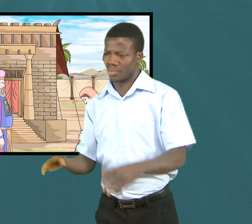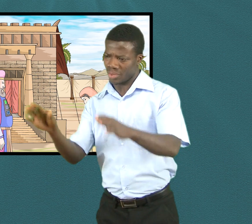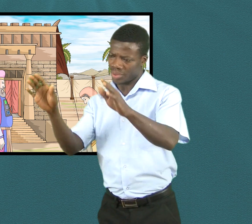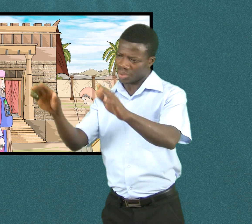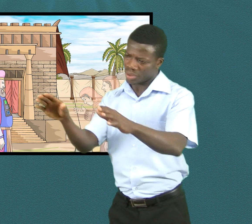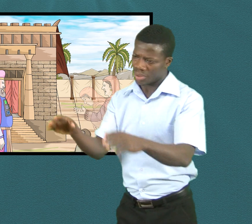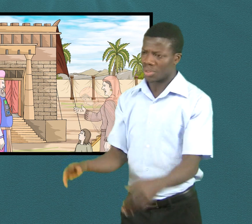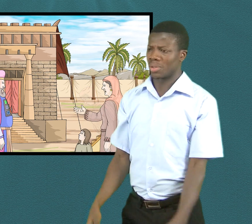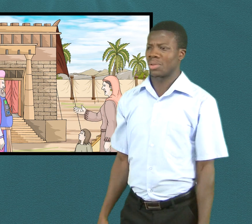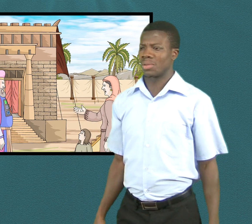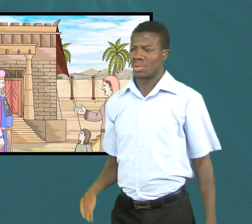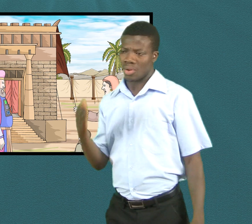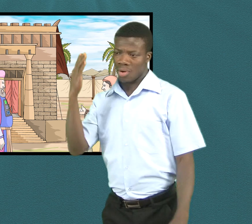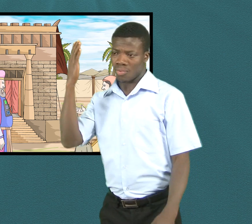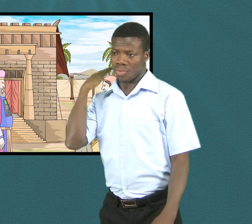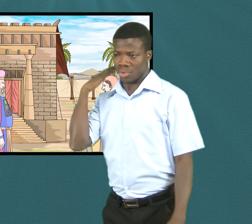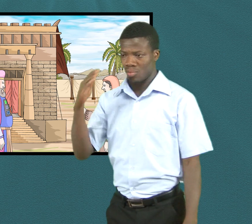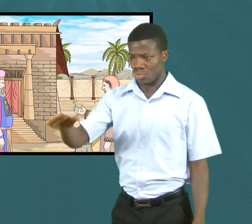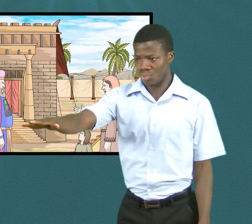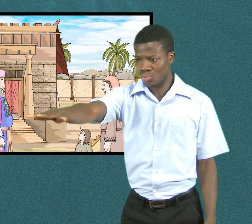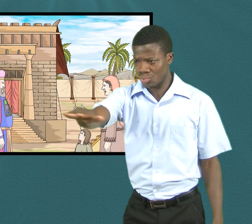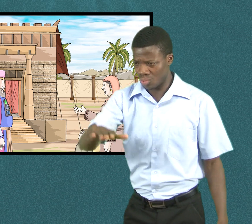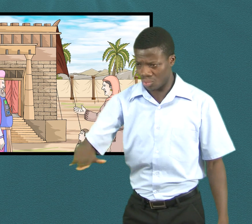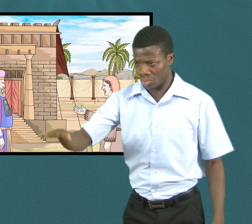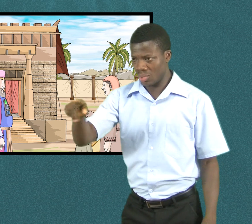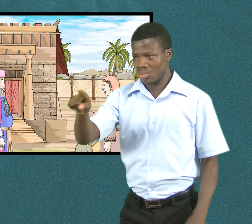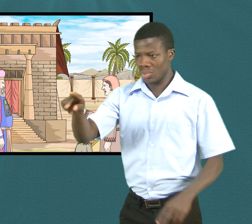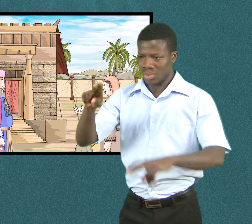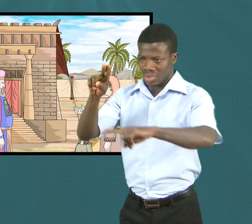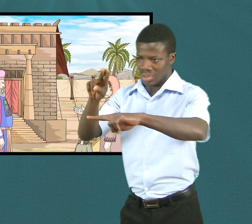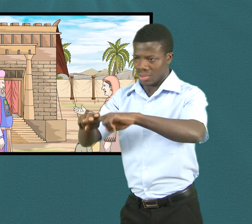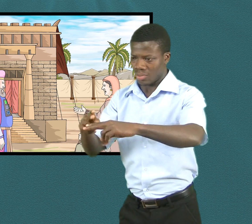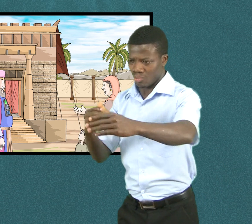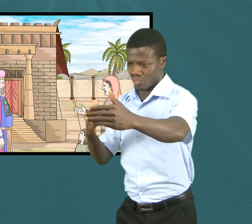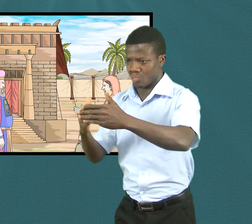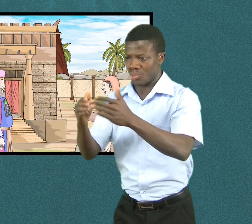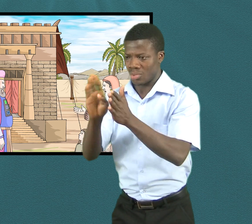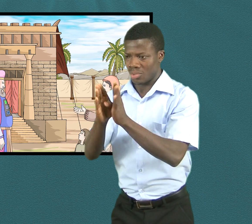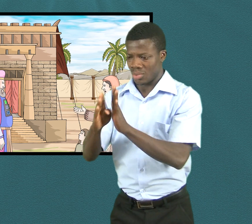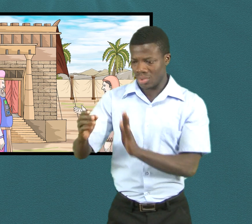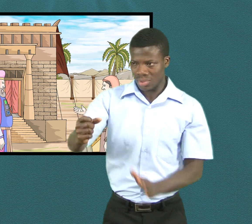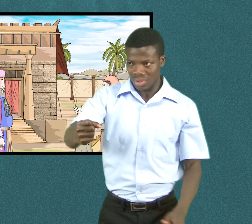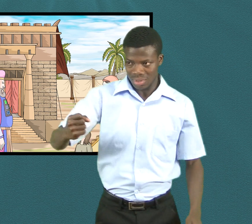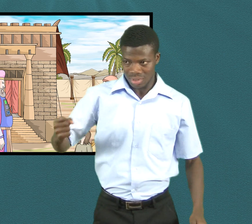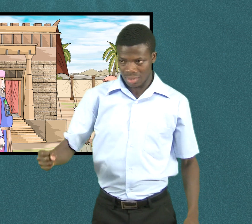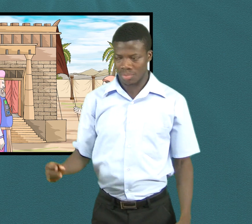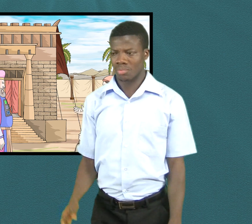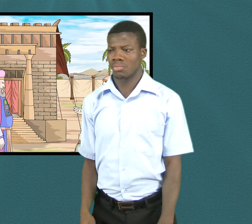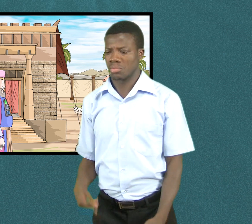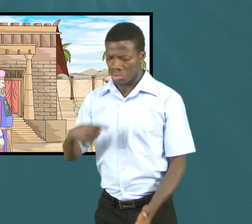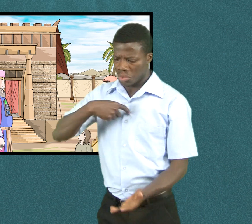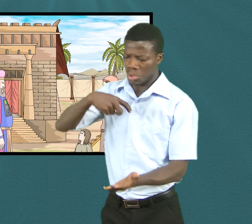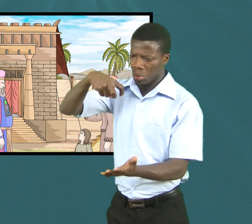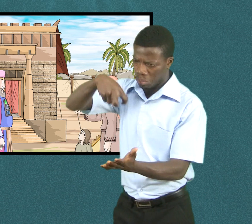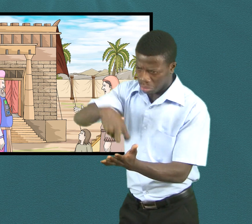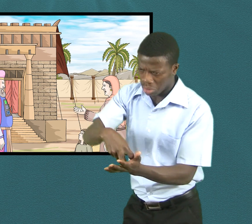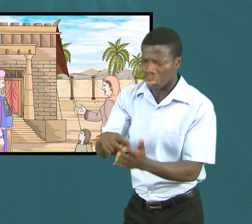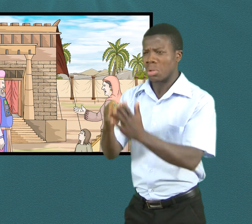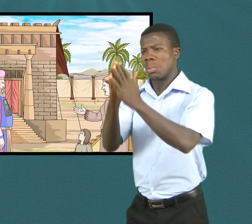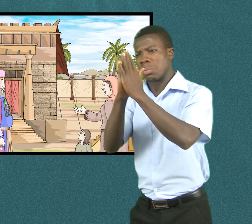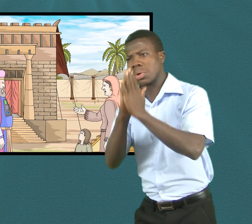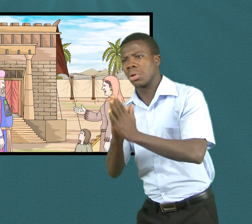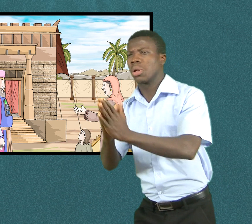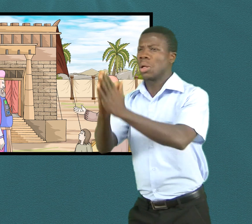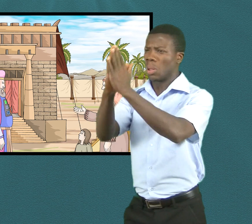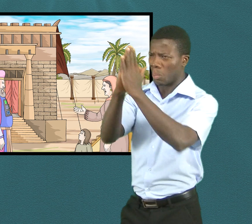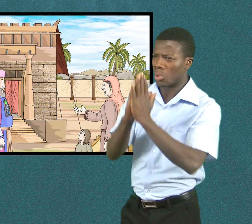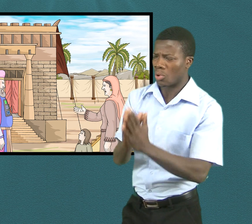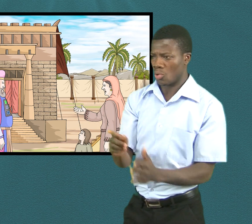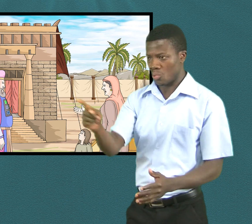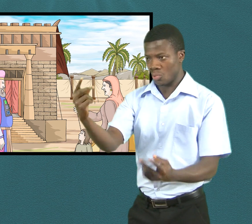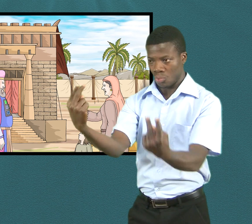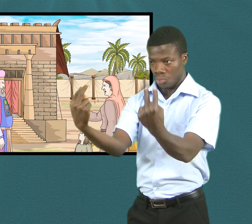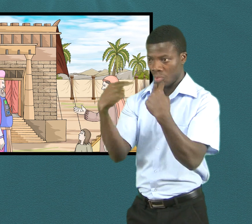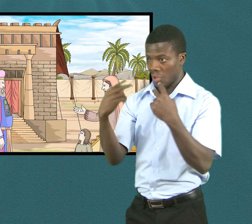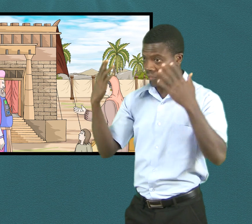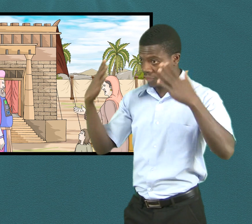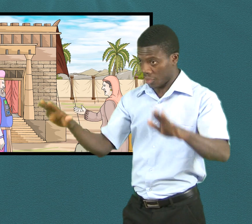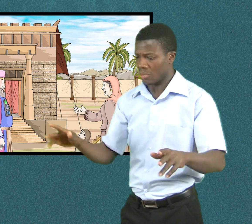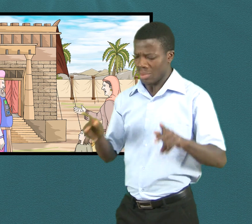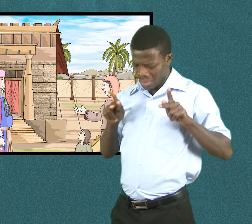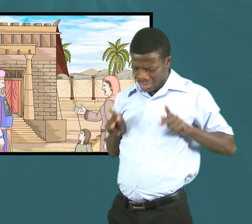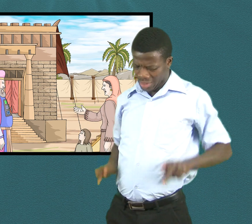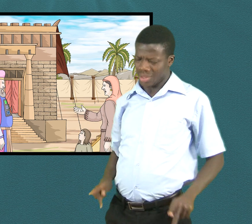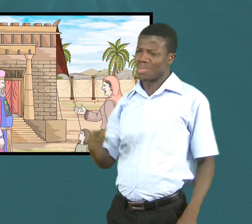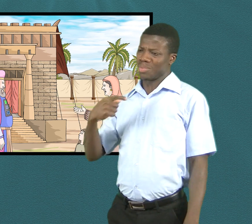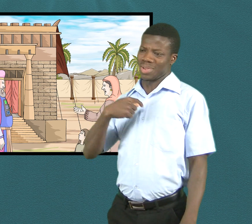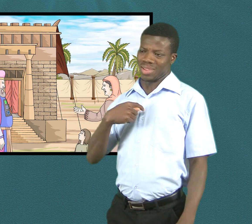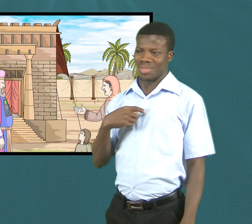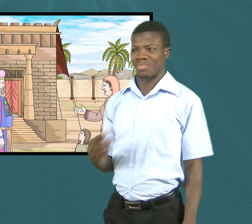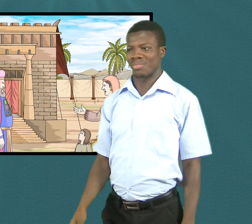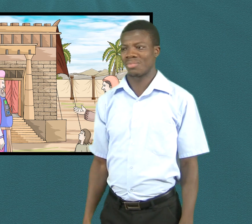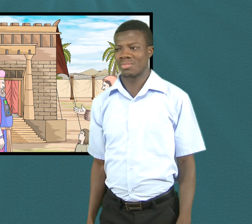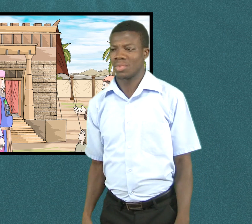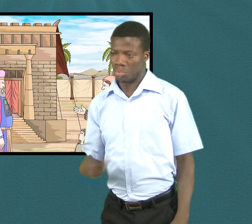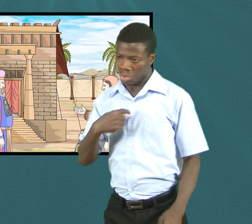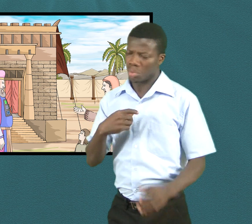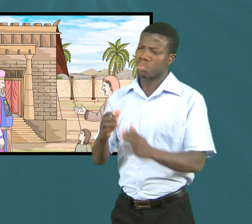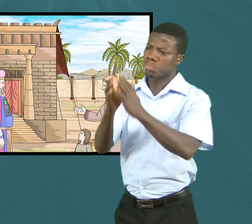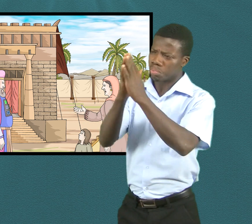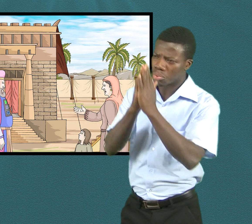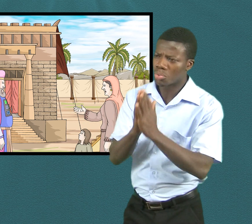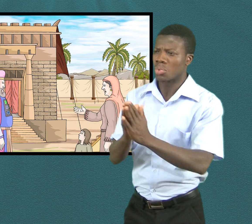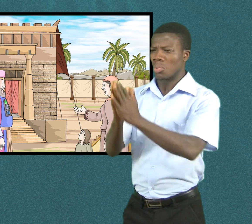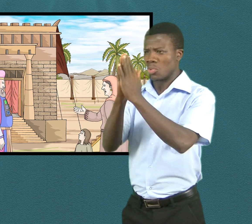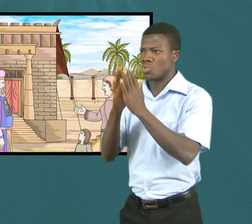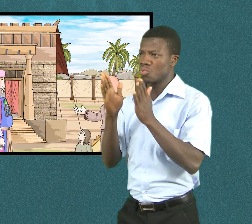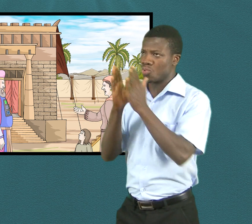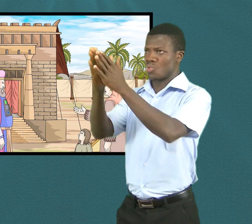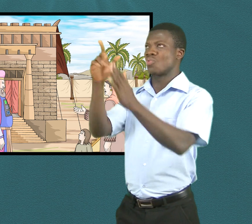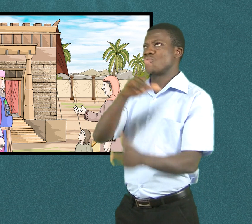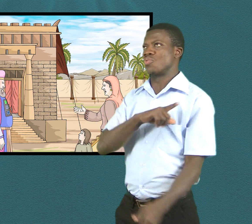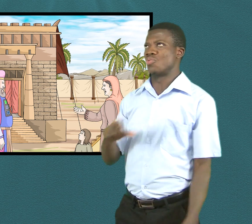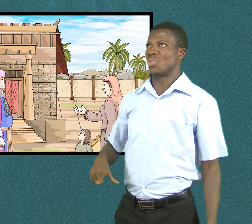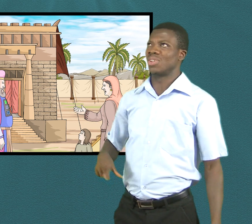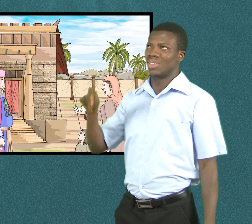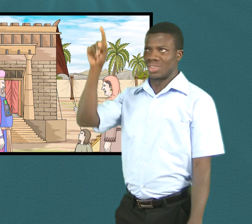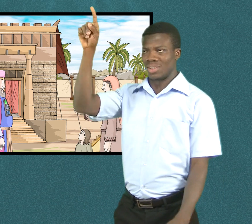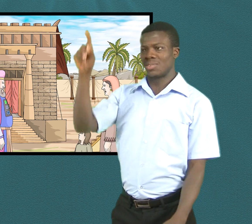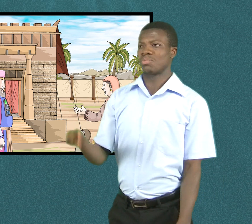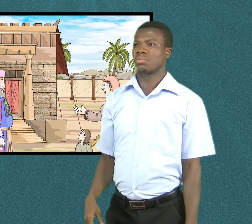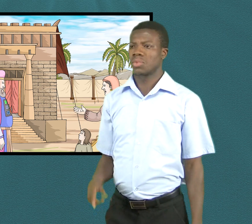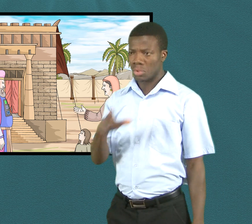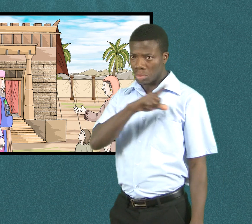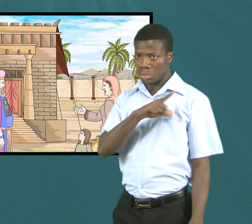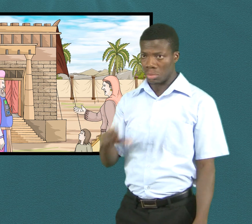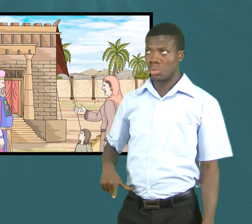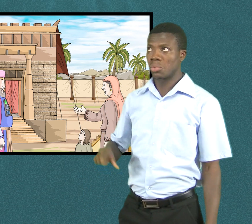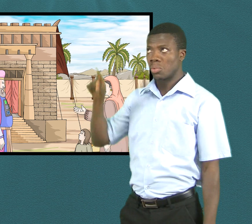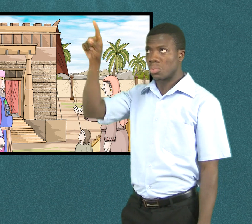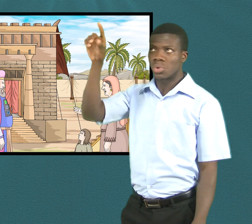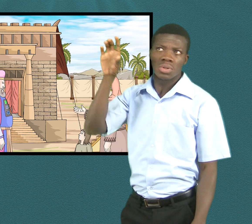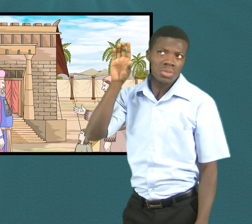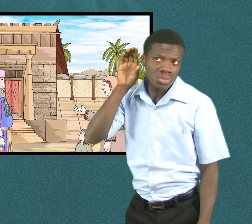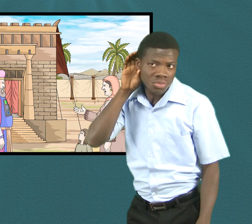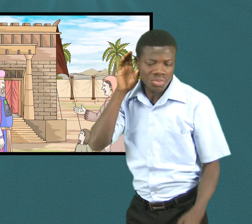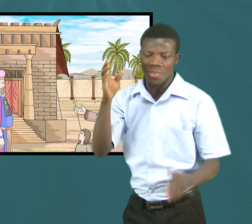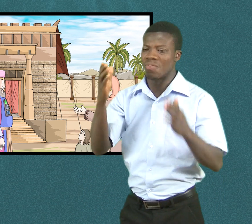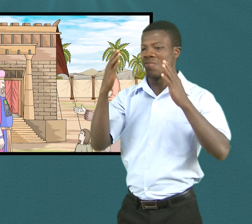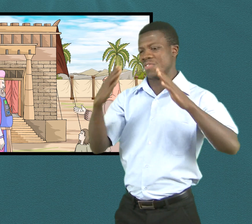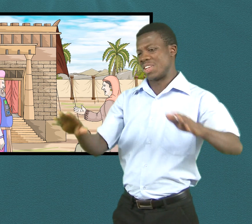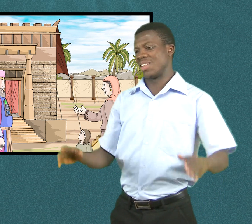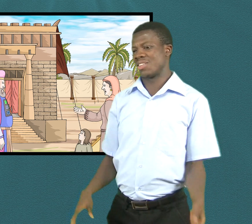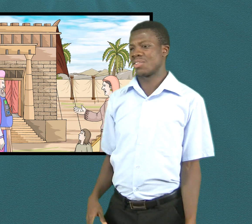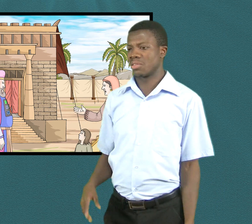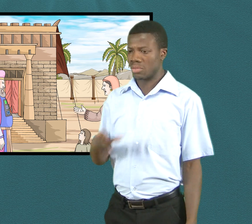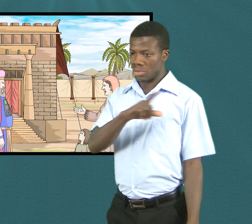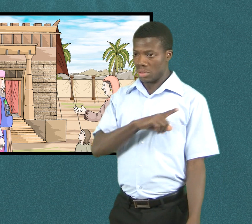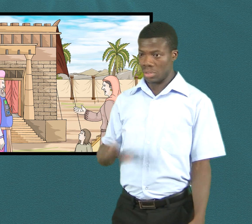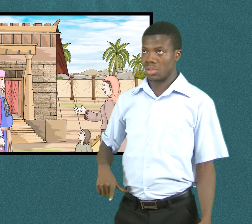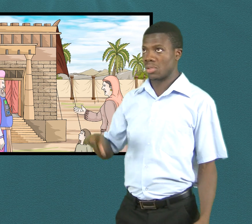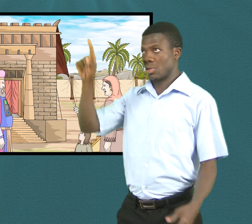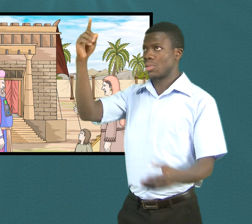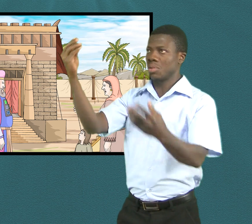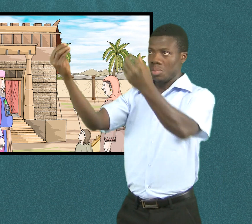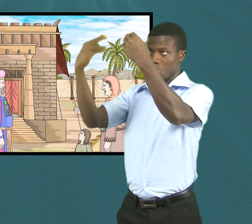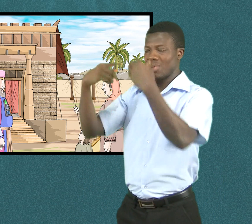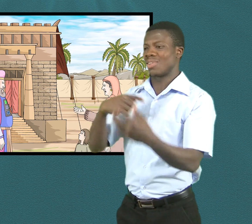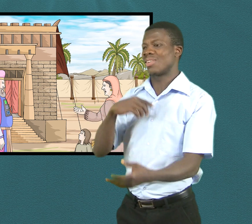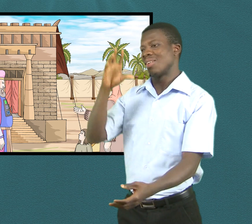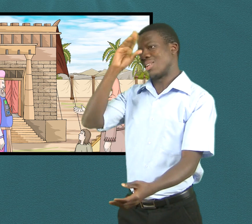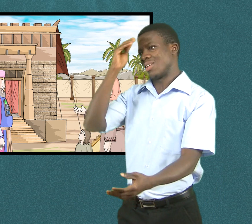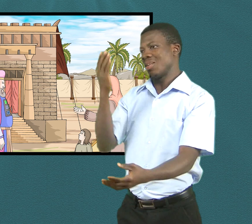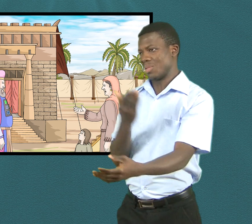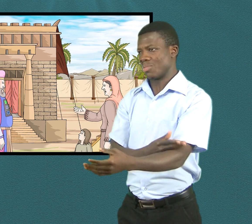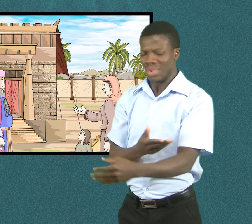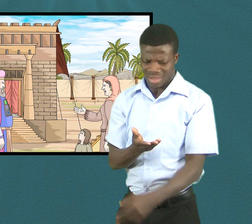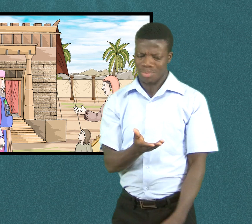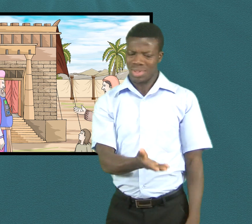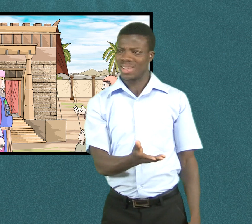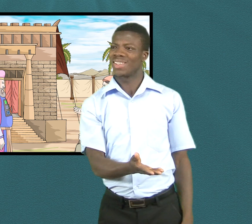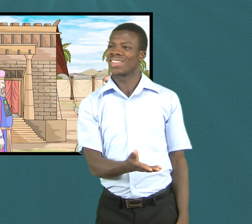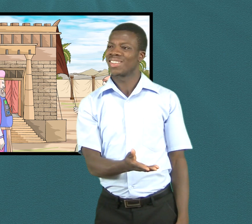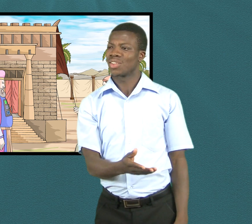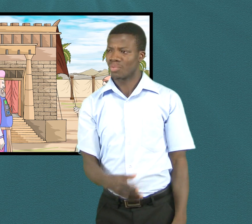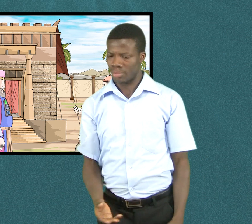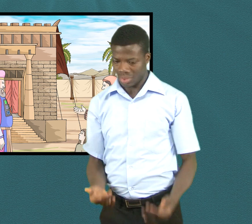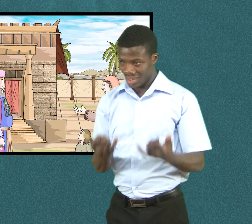I prayed for this boy, and since the LORD has granted me what I asked of Him, I now dedicate the boy to the LORD. For as long as he lives, he is dedicated to the LORD.”